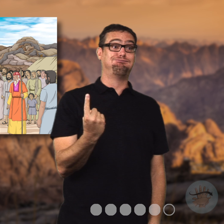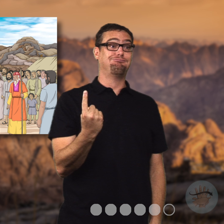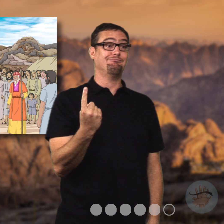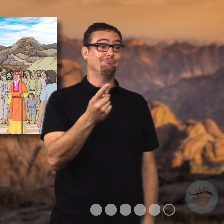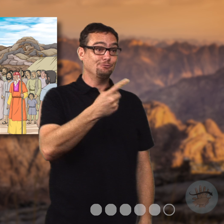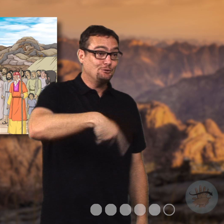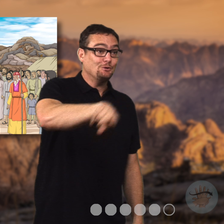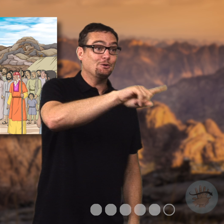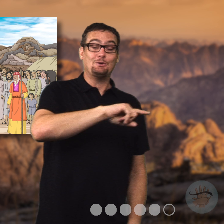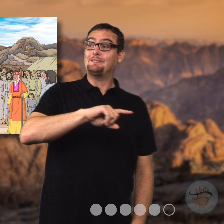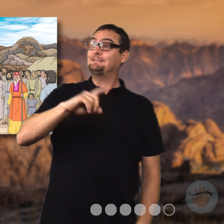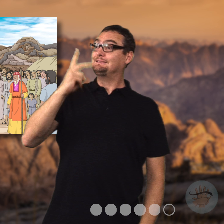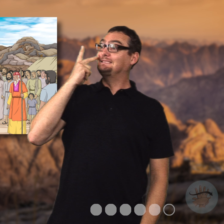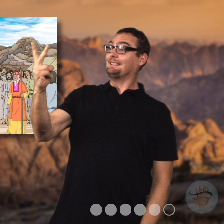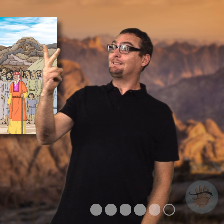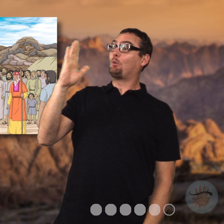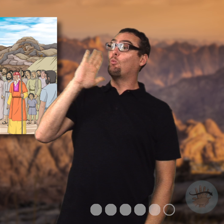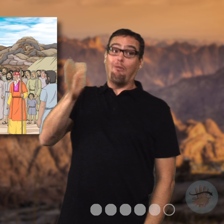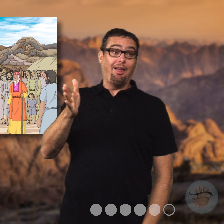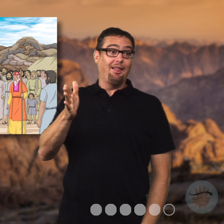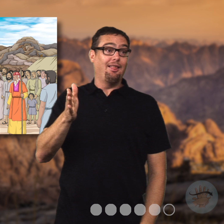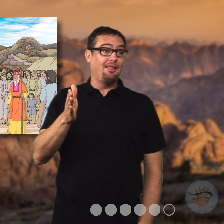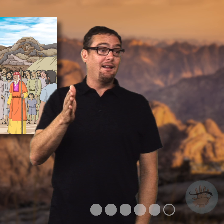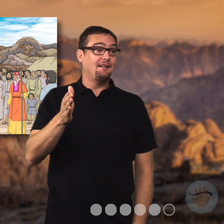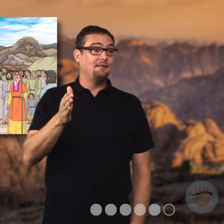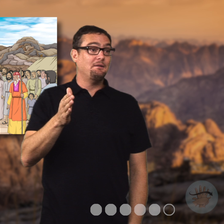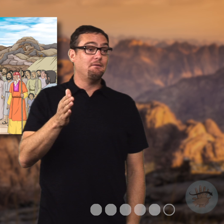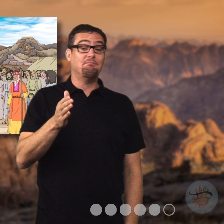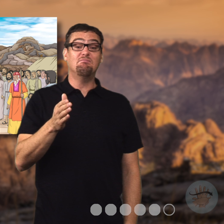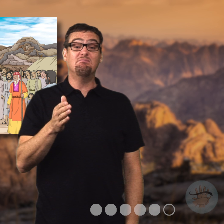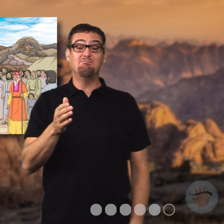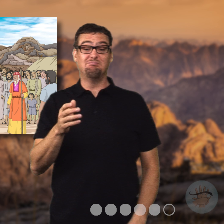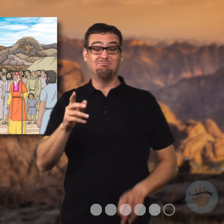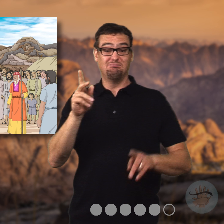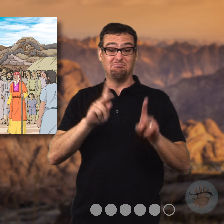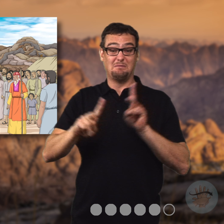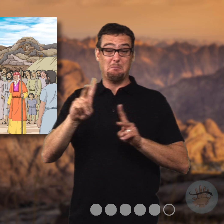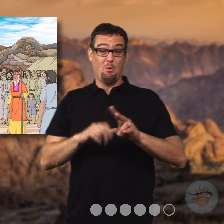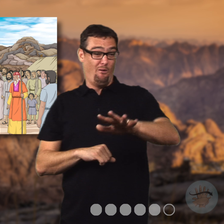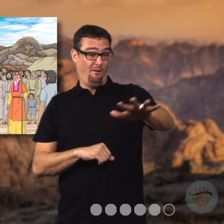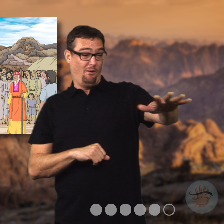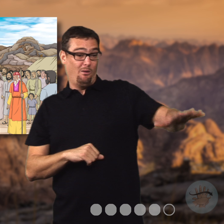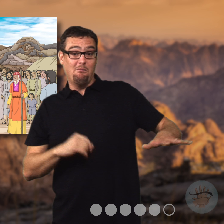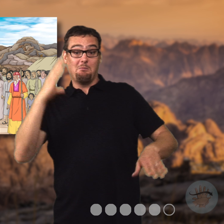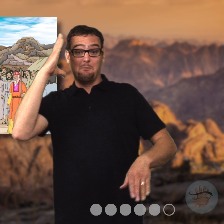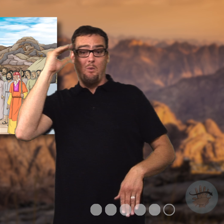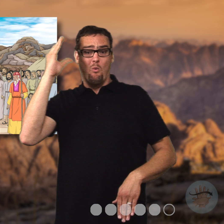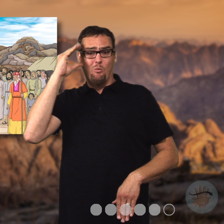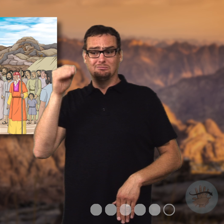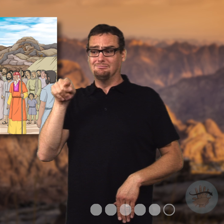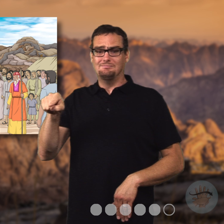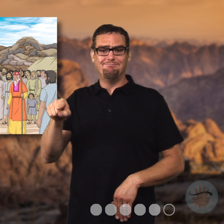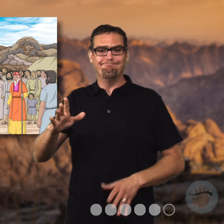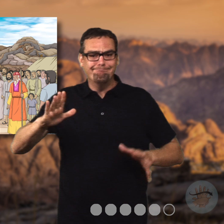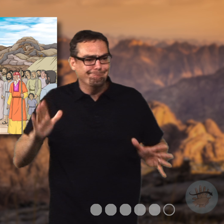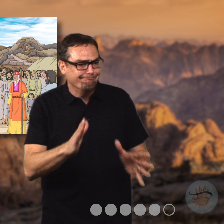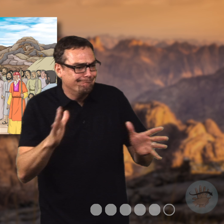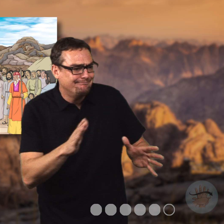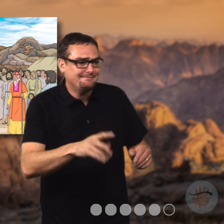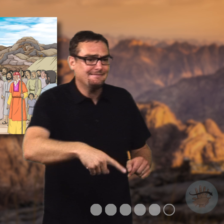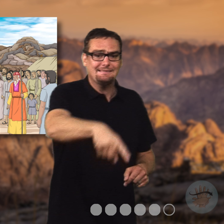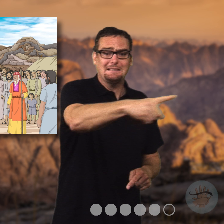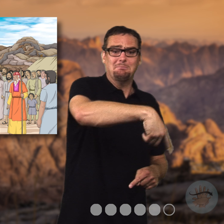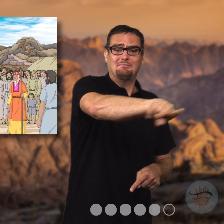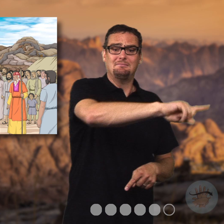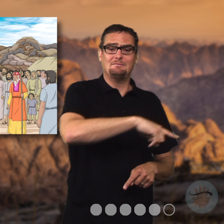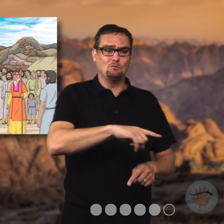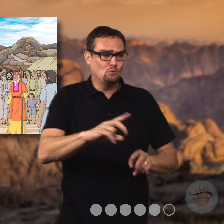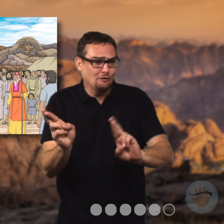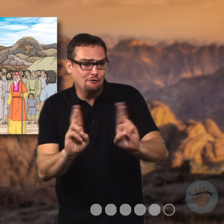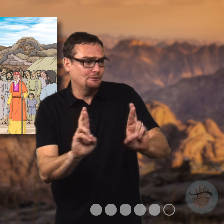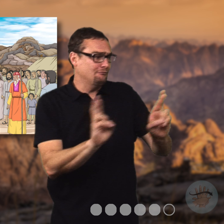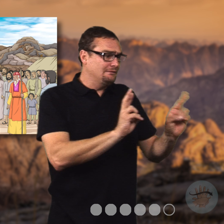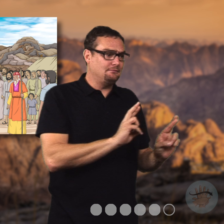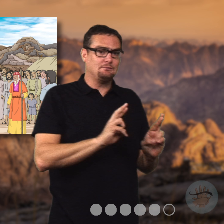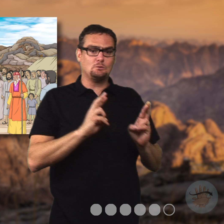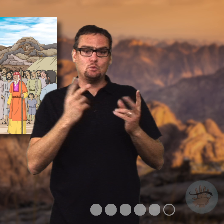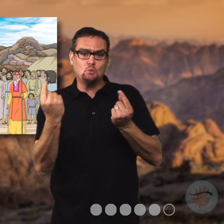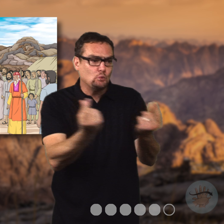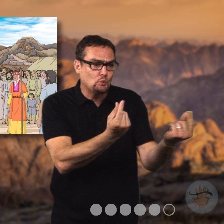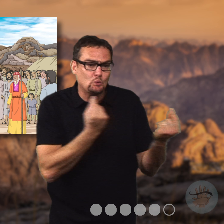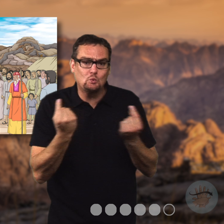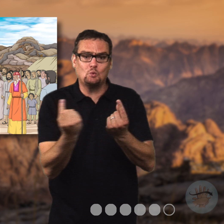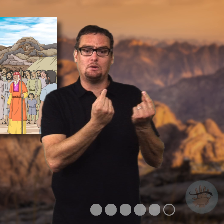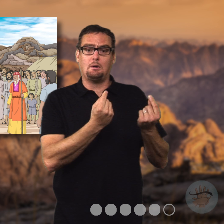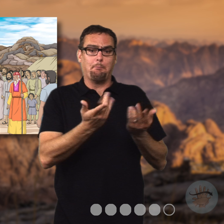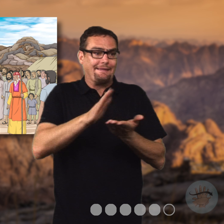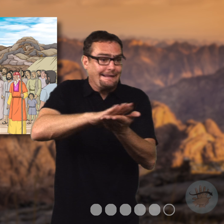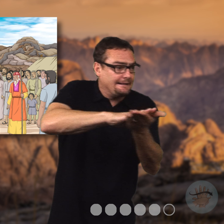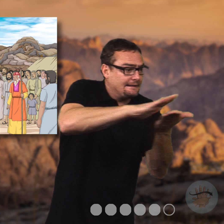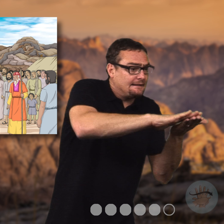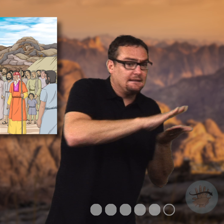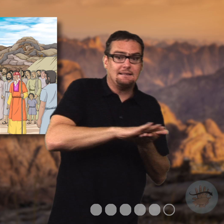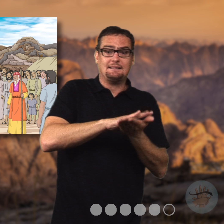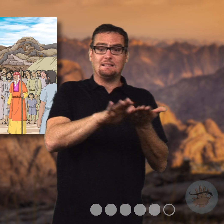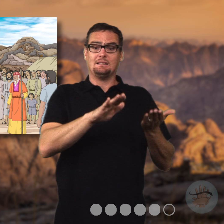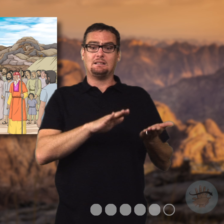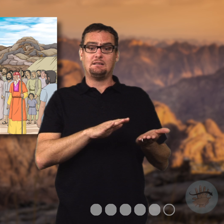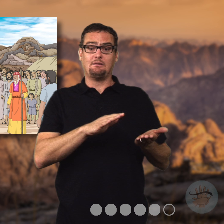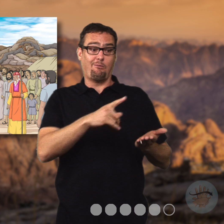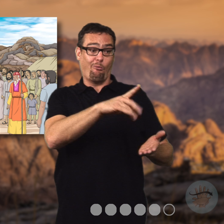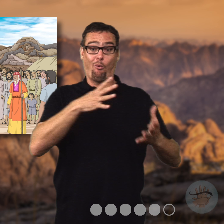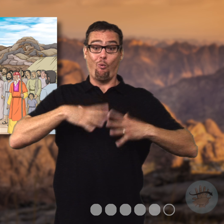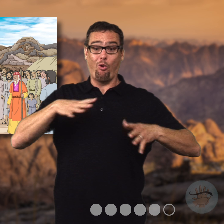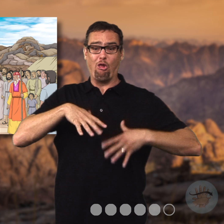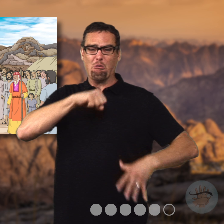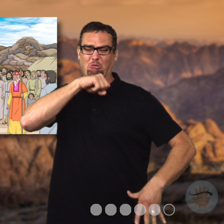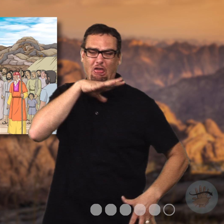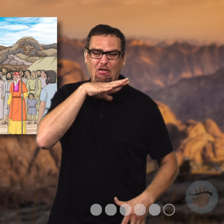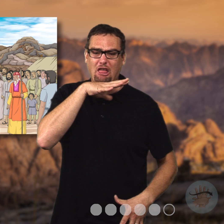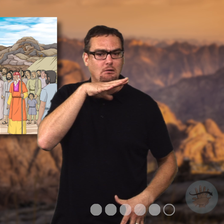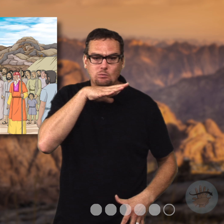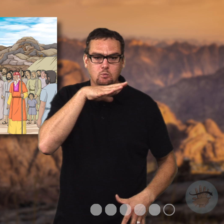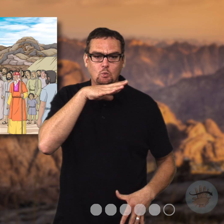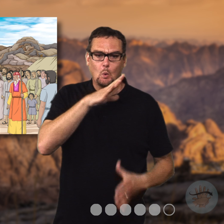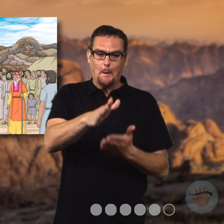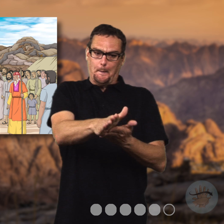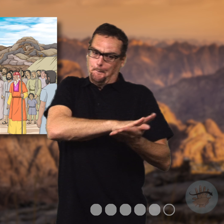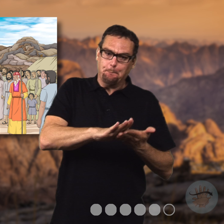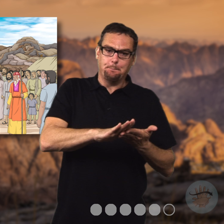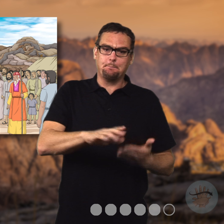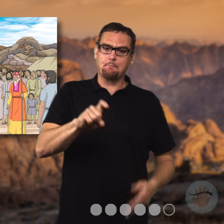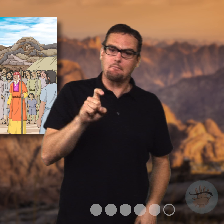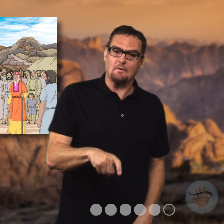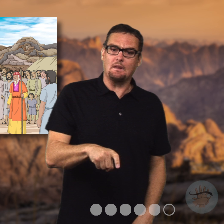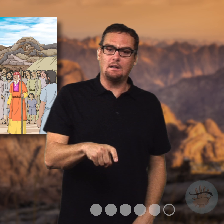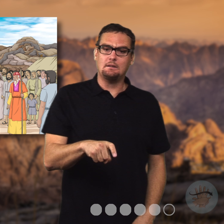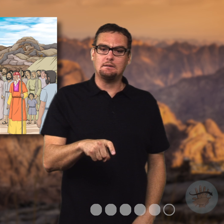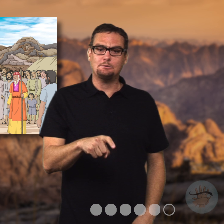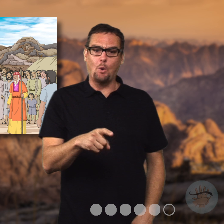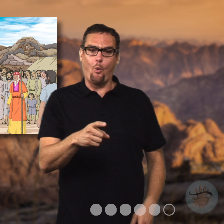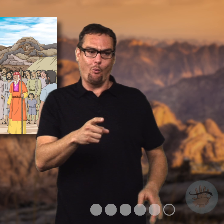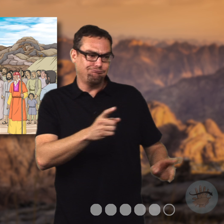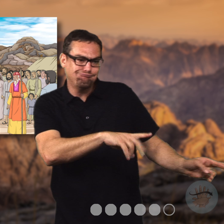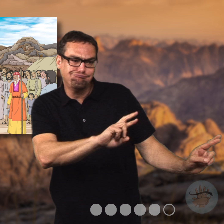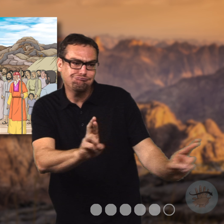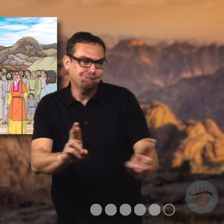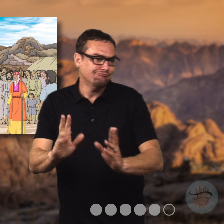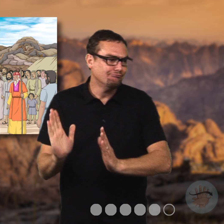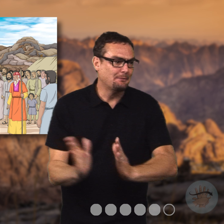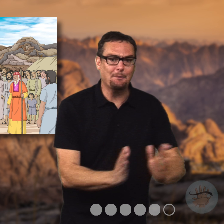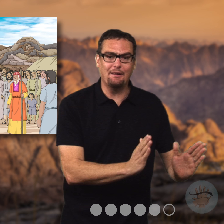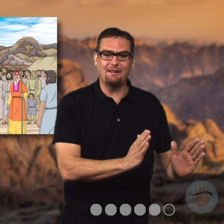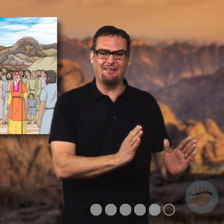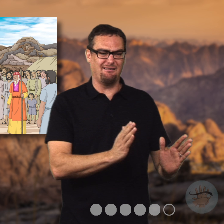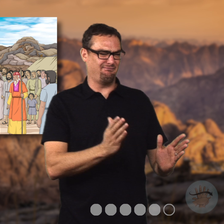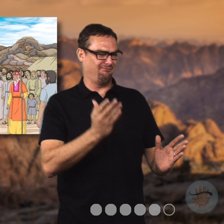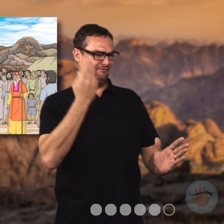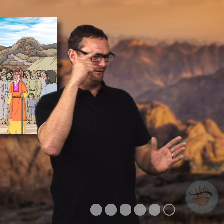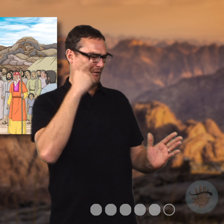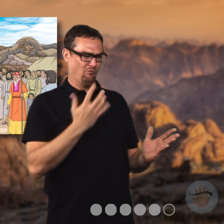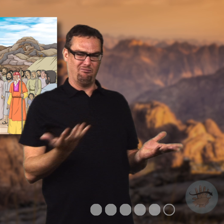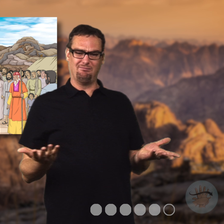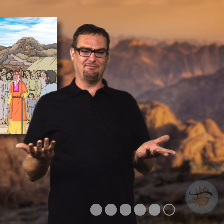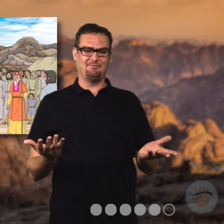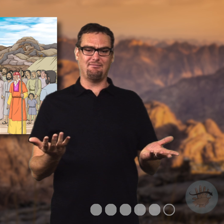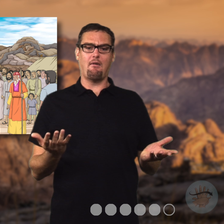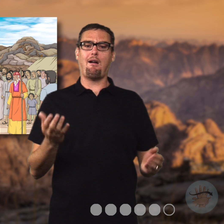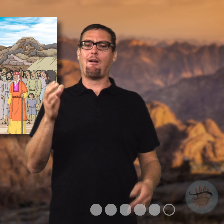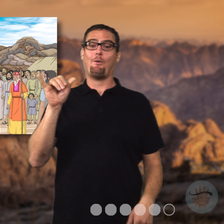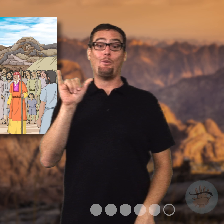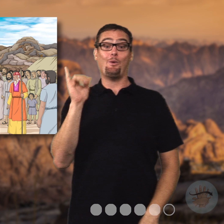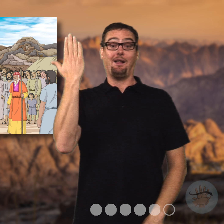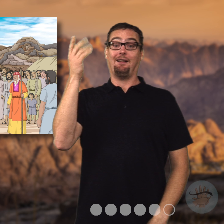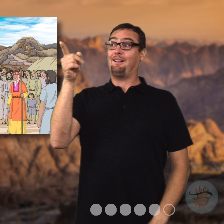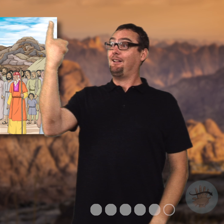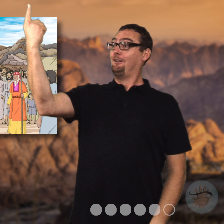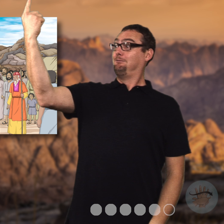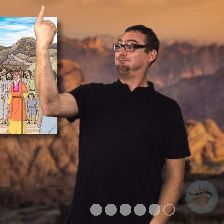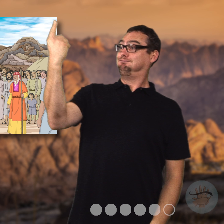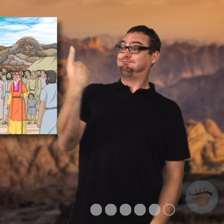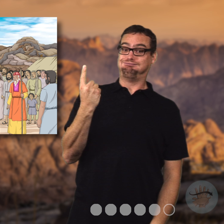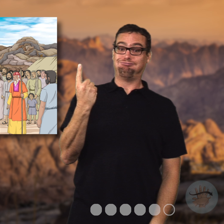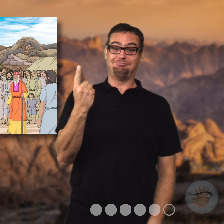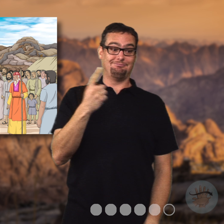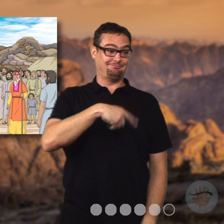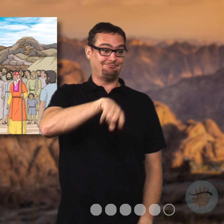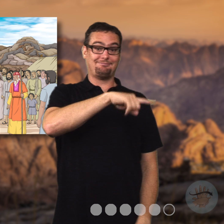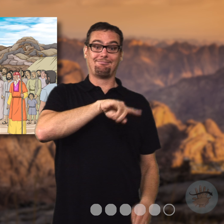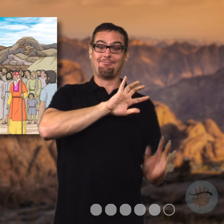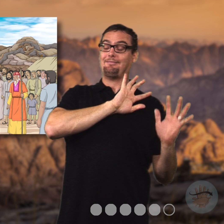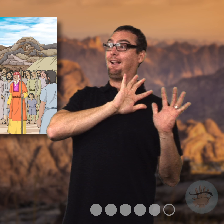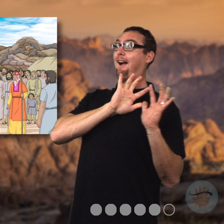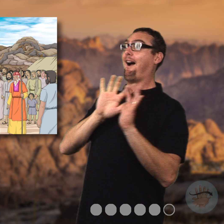“Be prepared for the third day,” he said to the people.